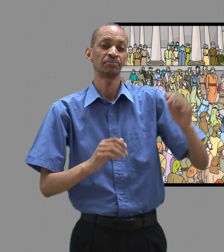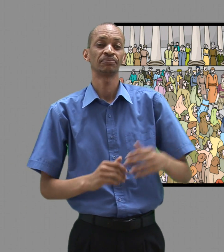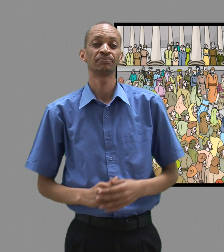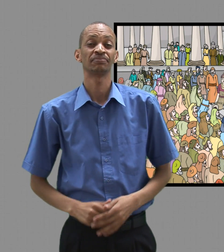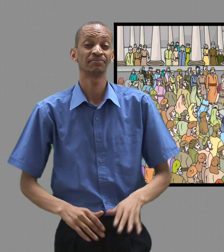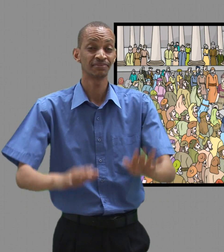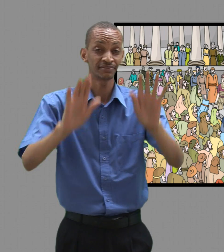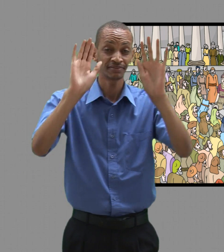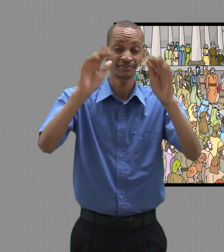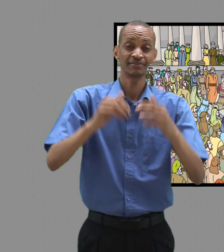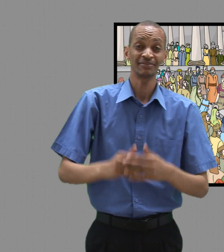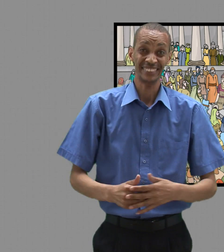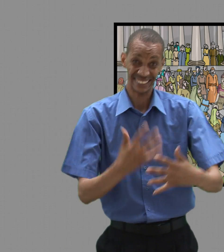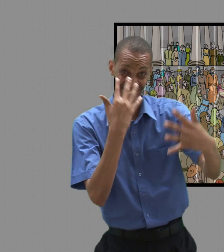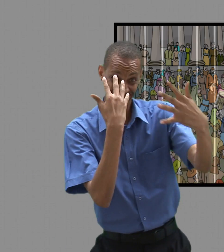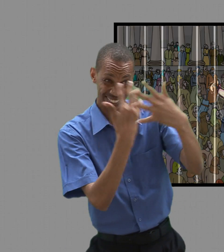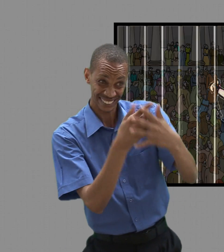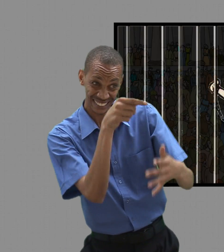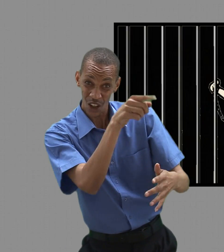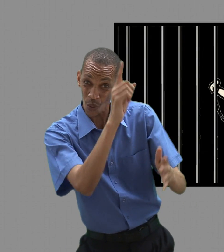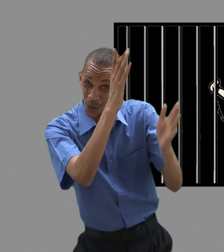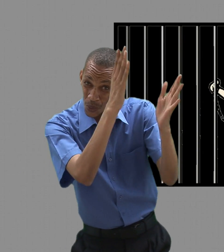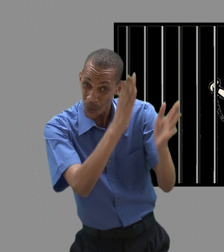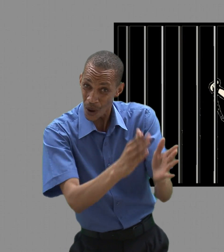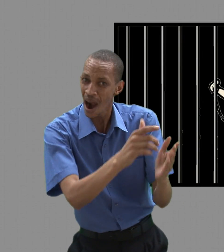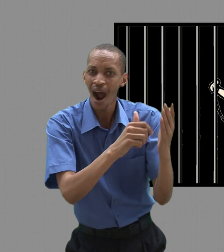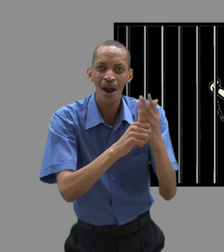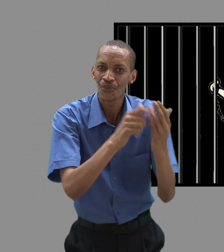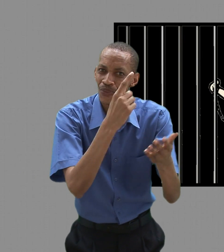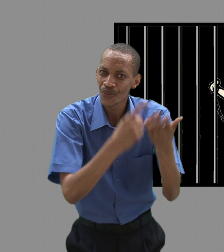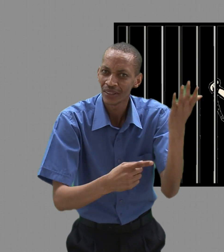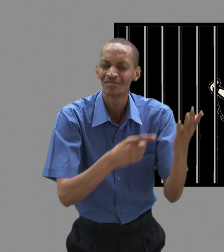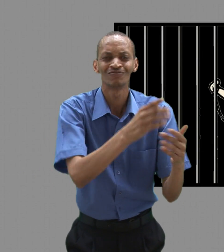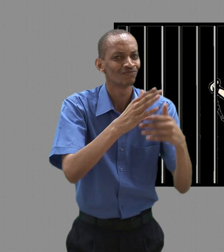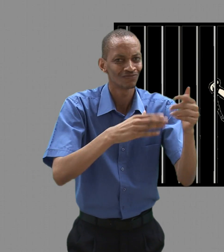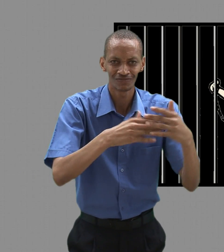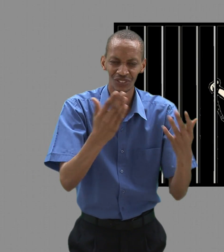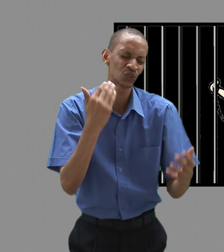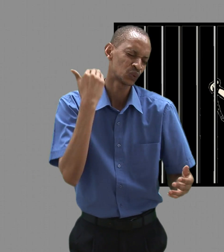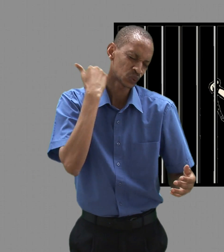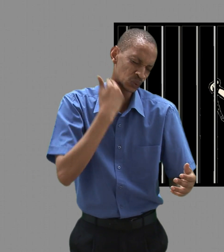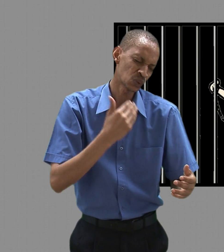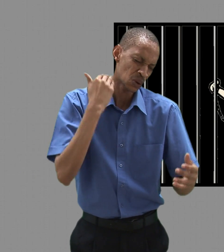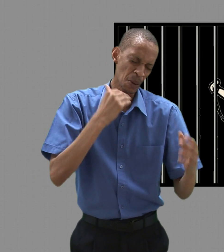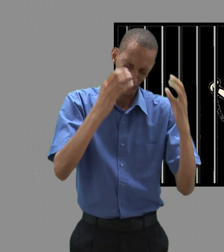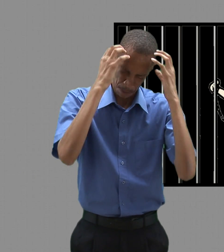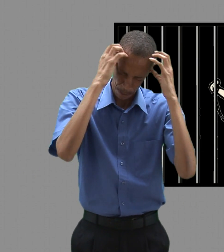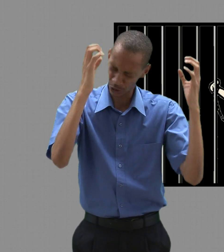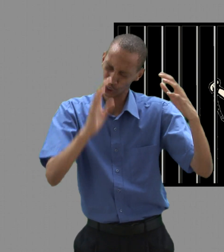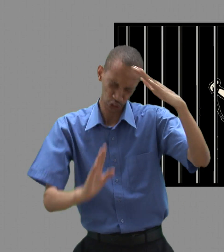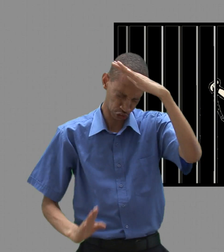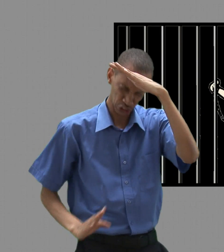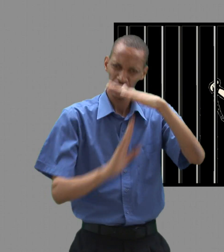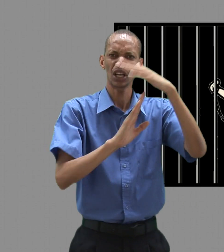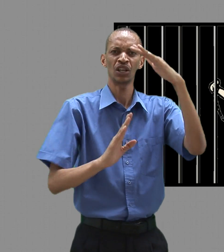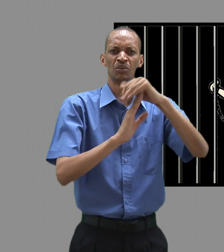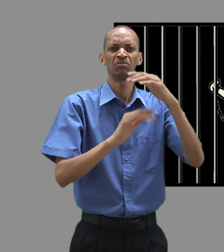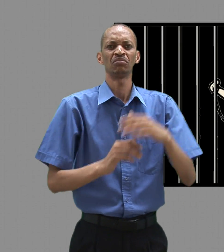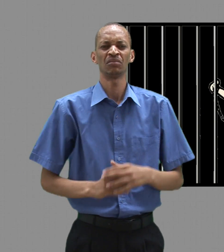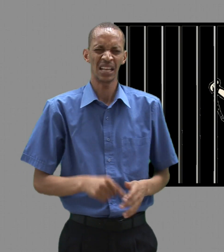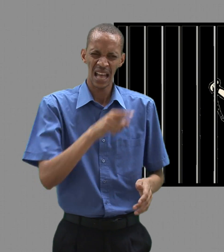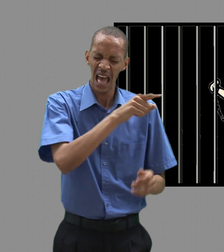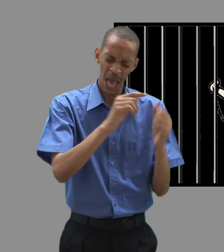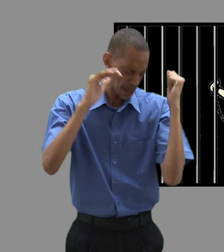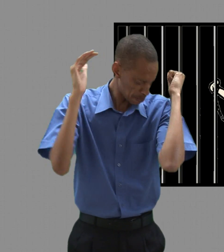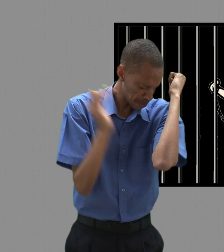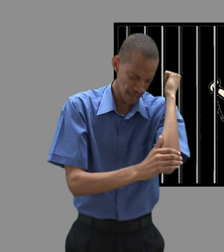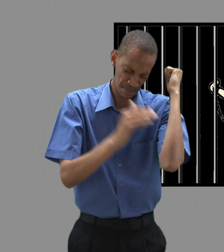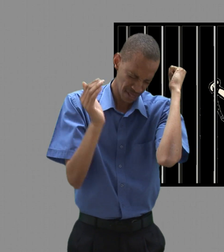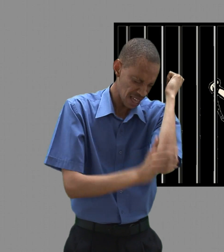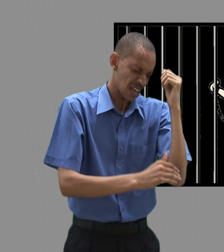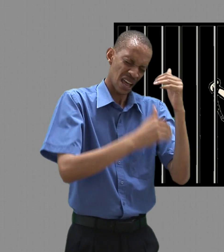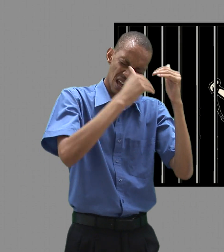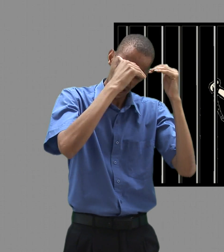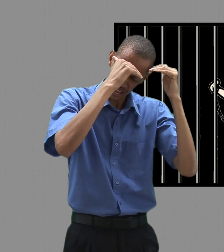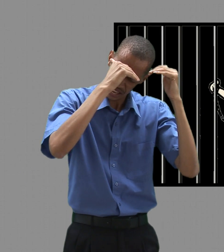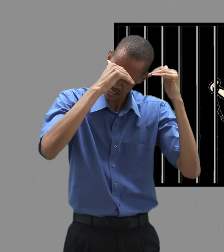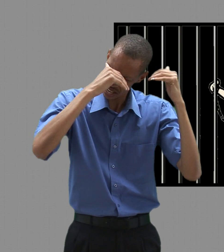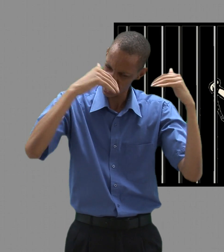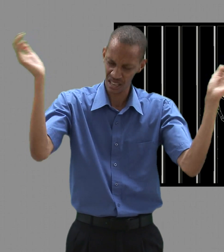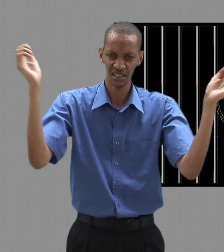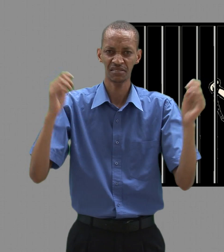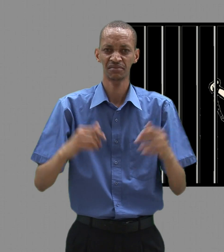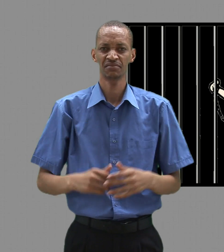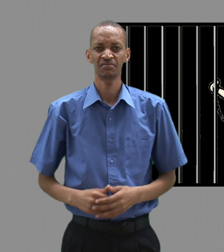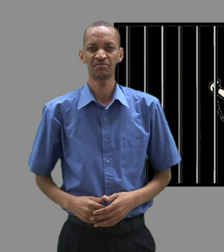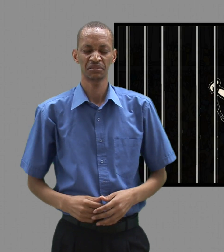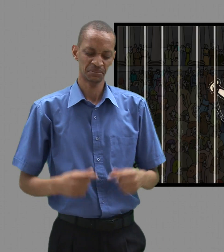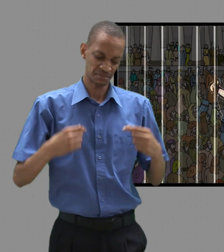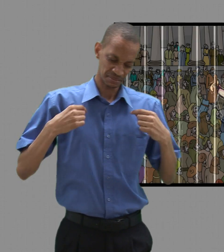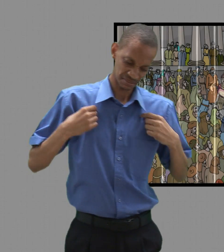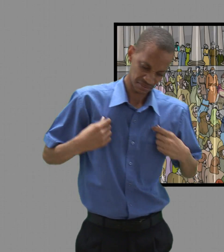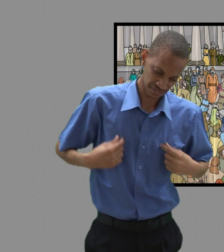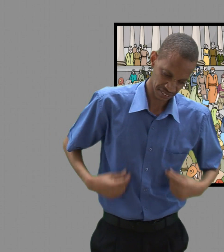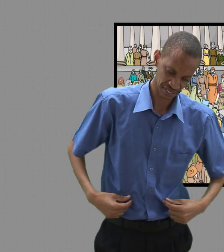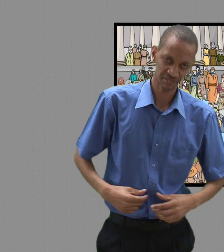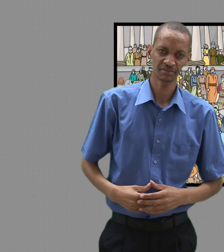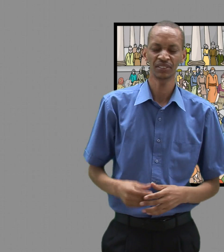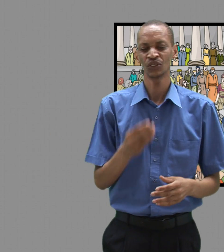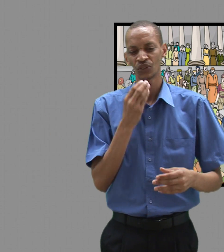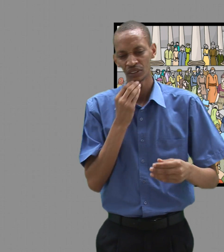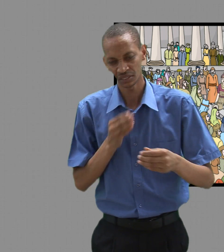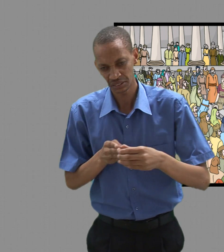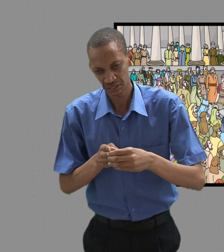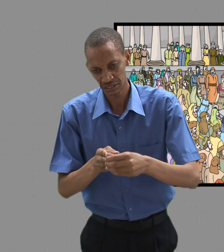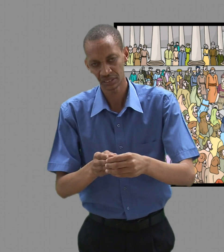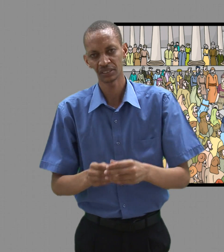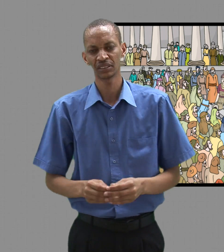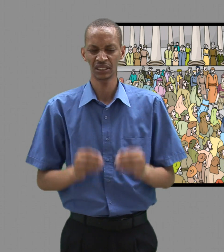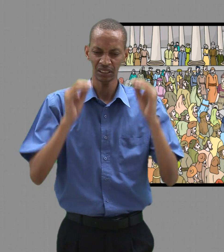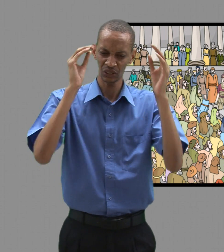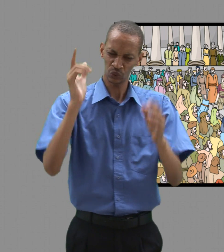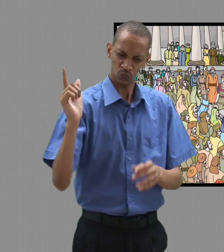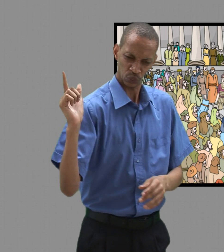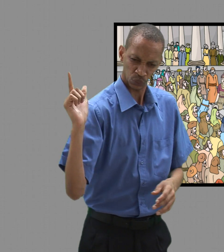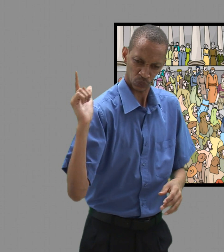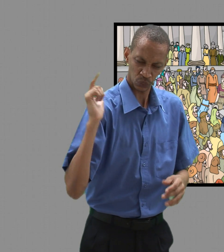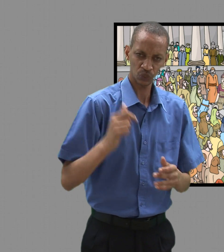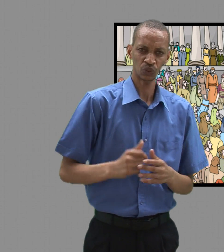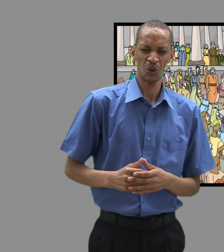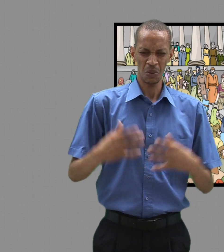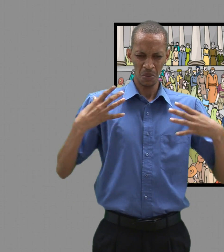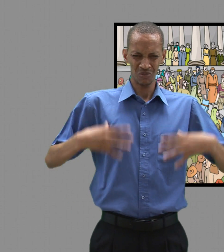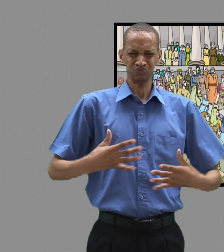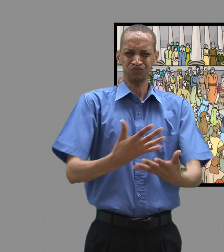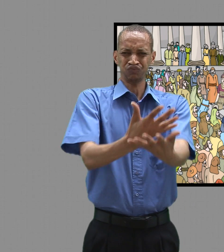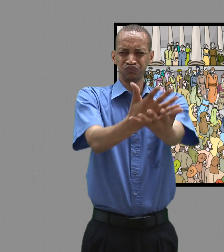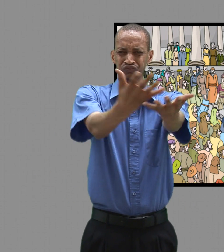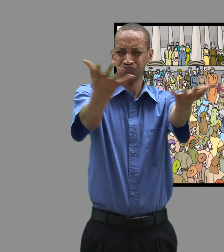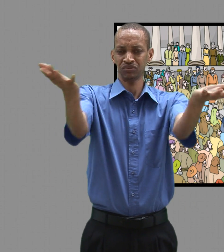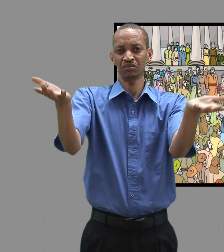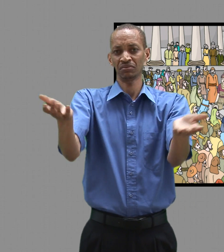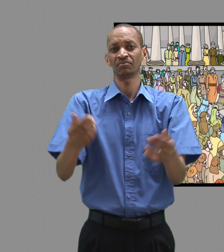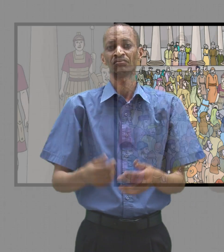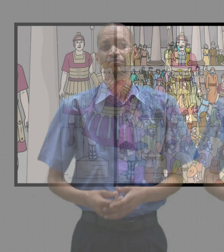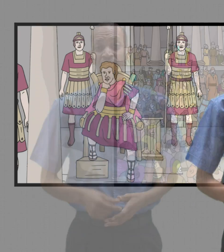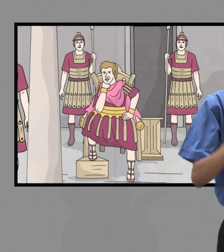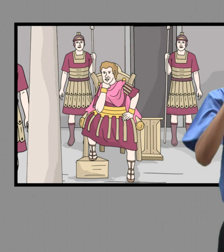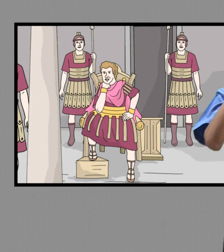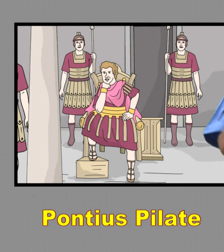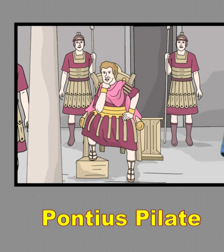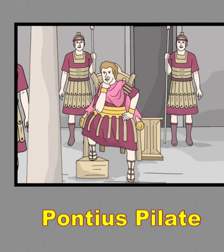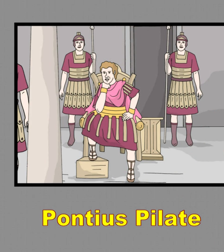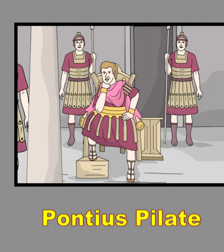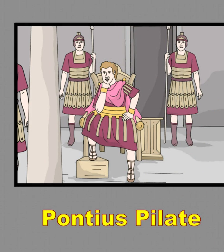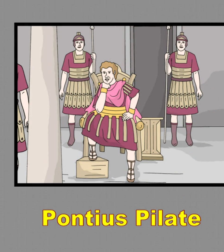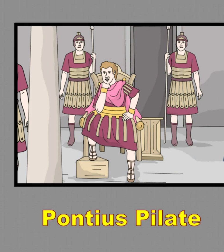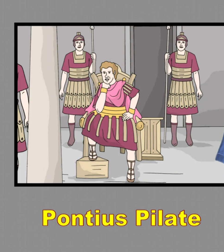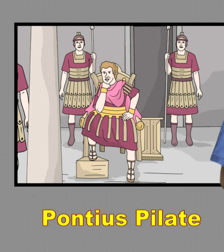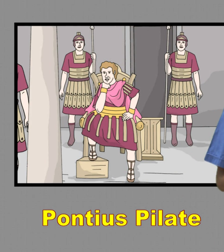At that time they were holding a notorious prisoner named Barabbas.